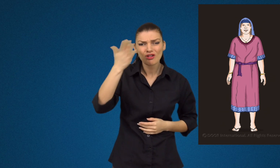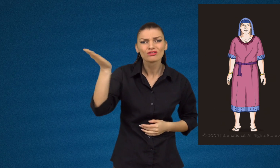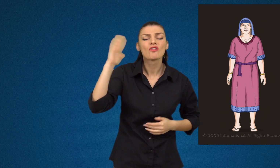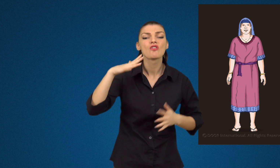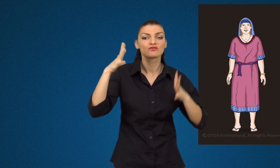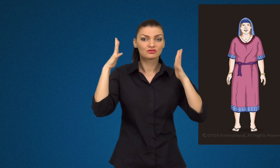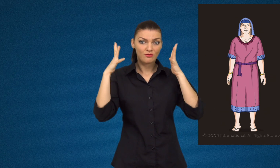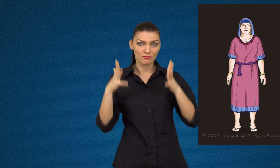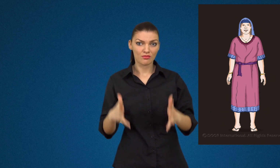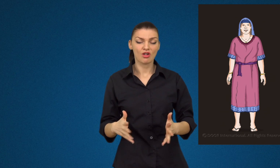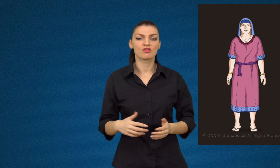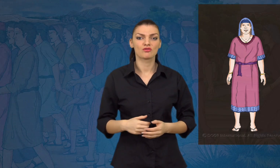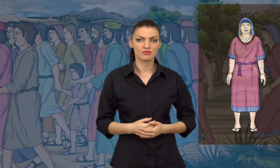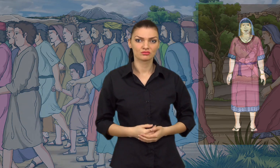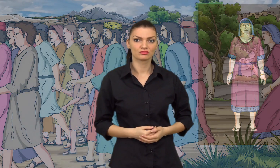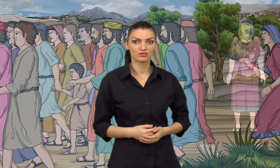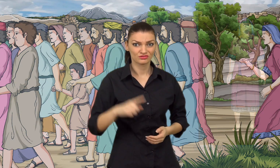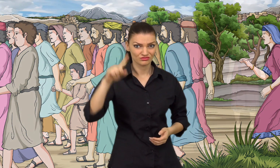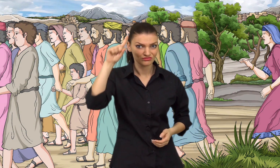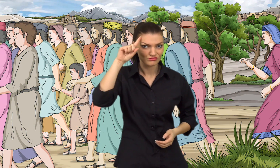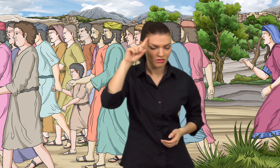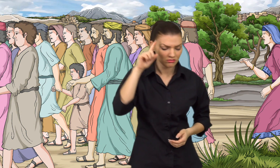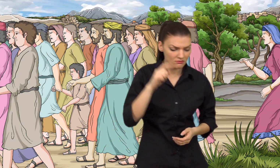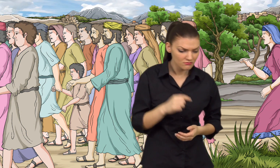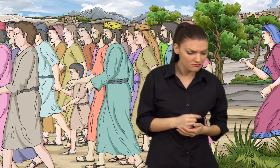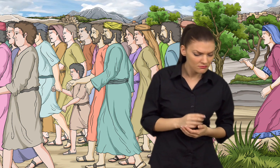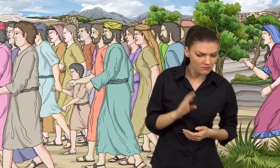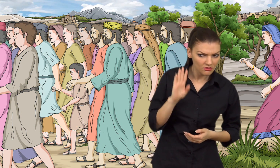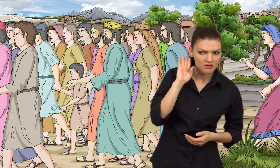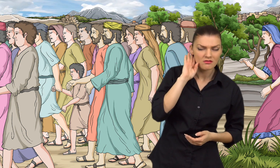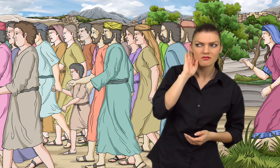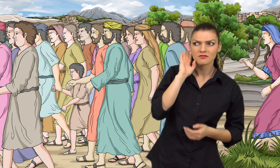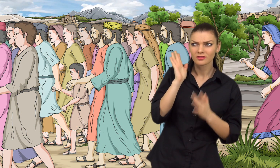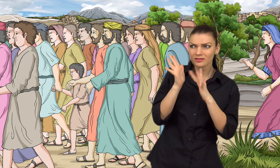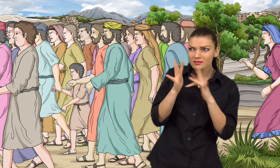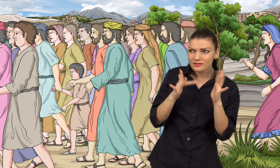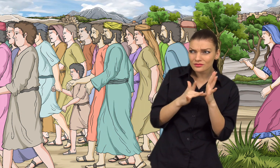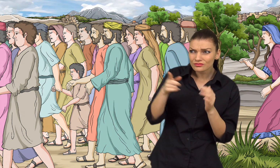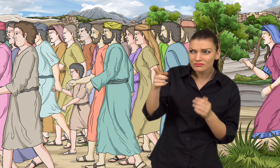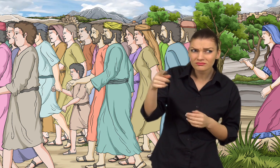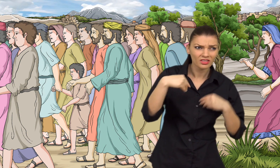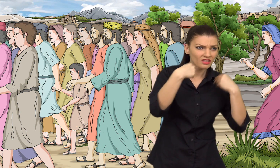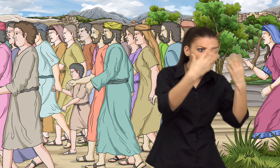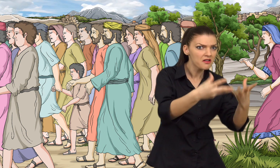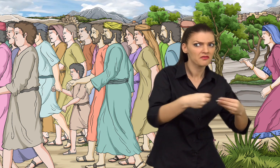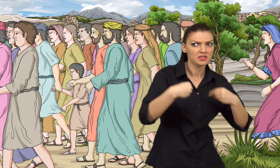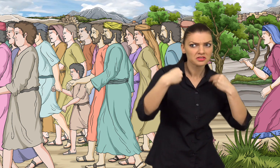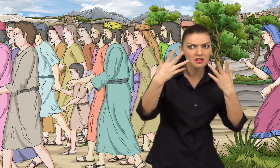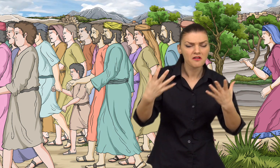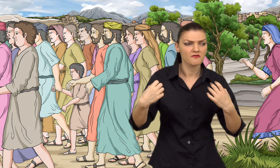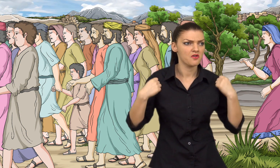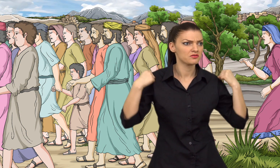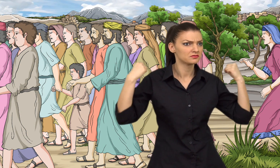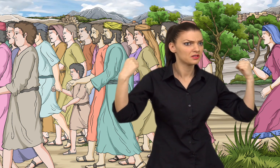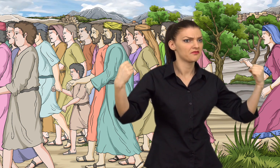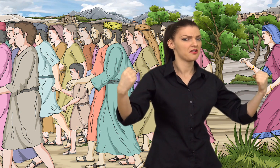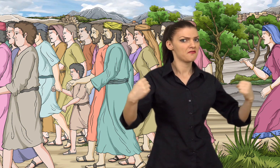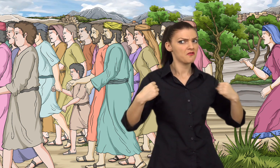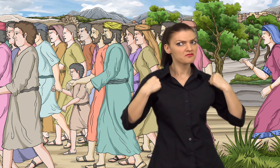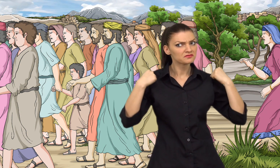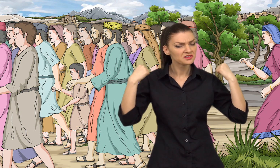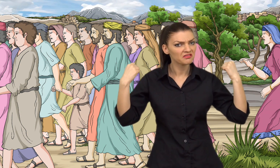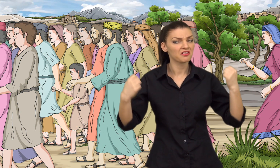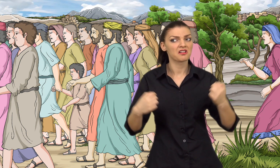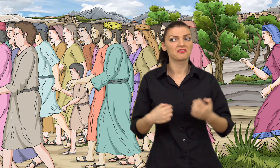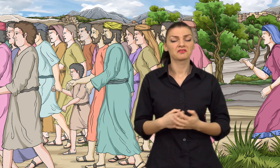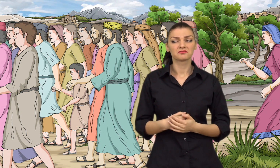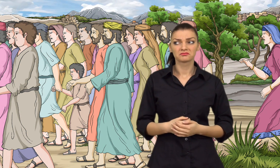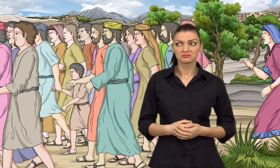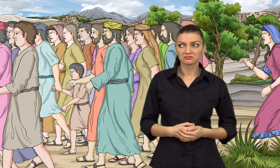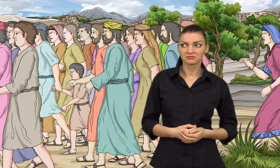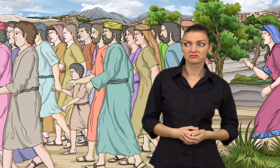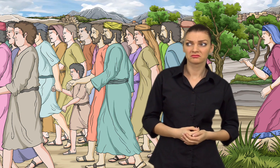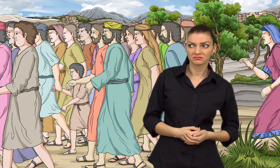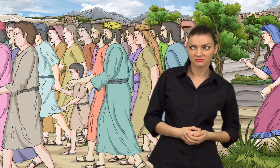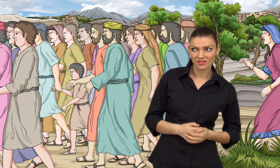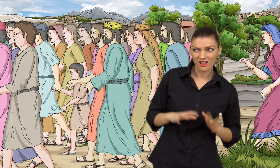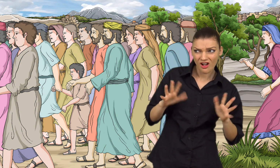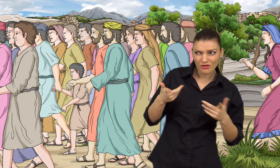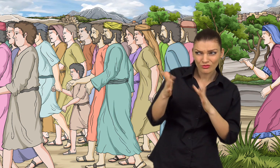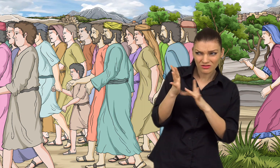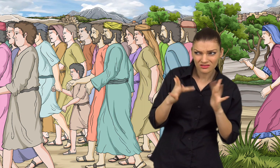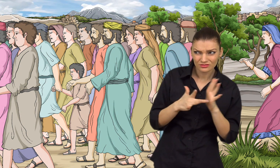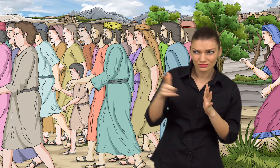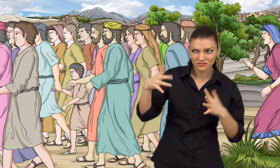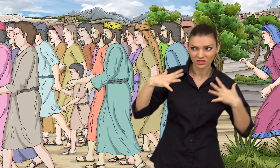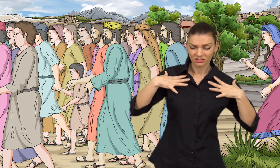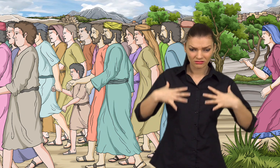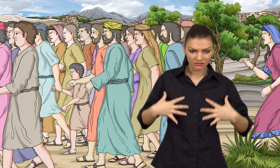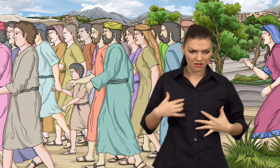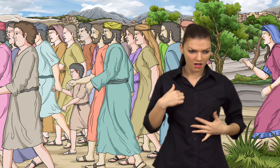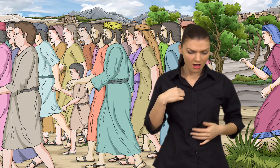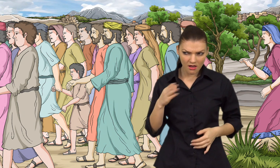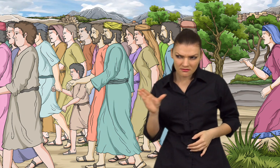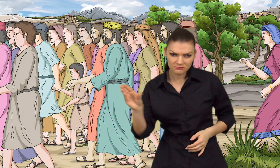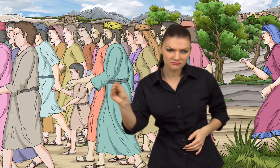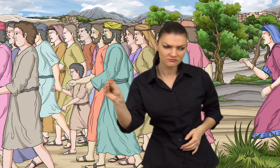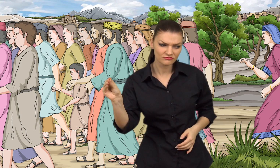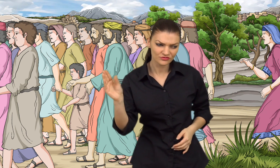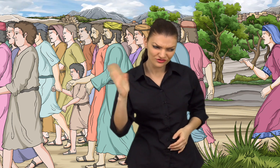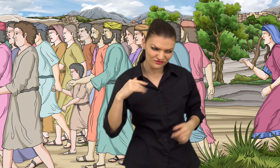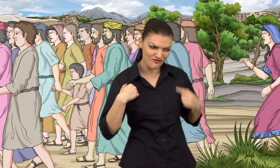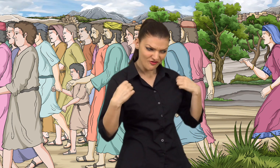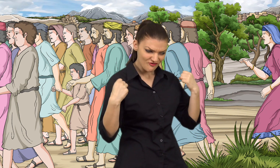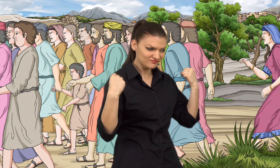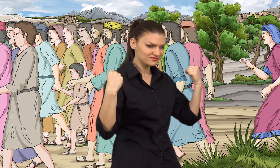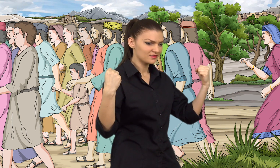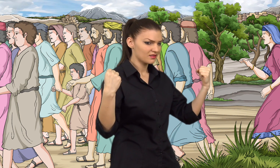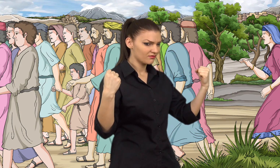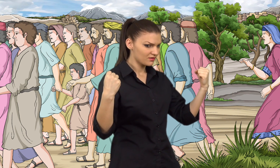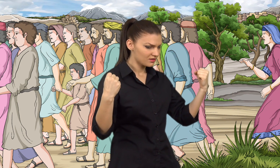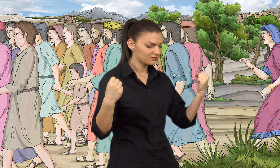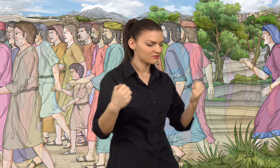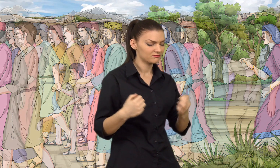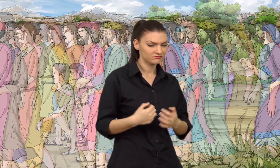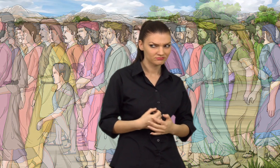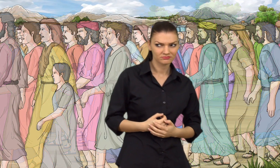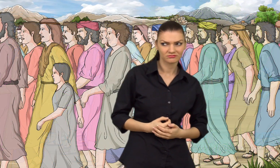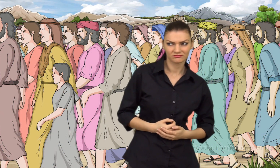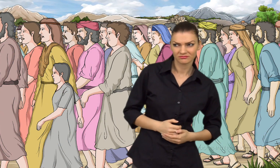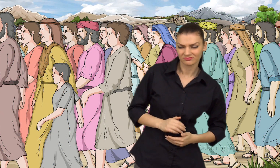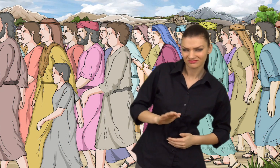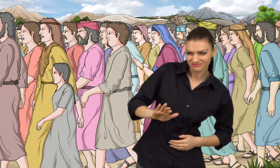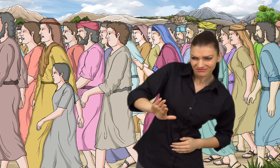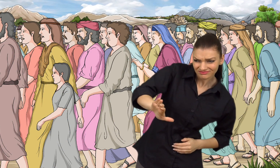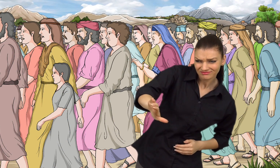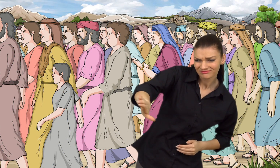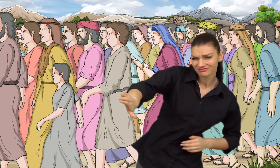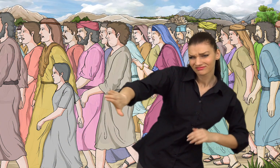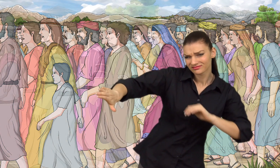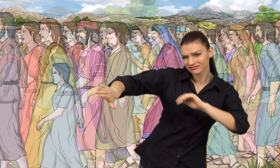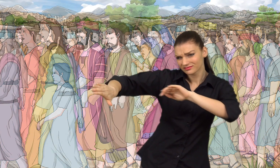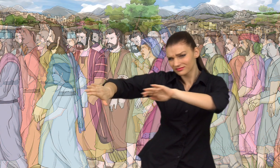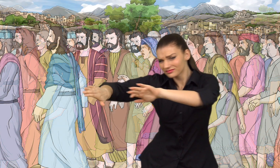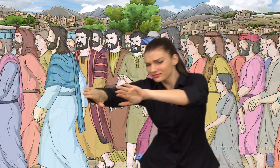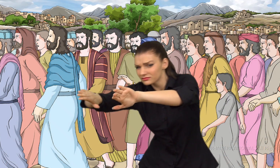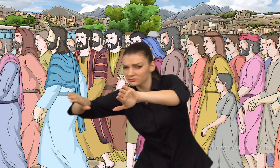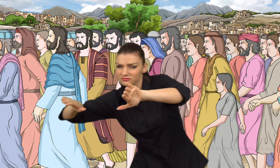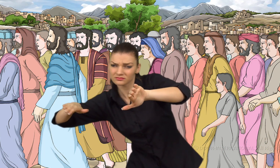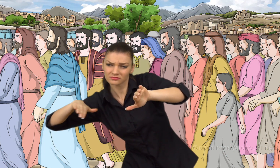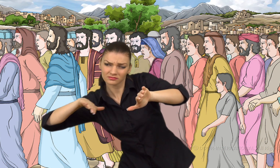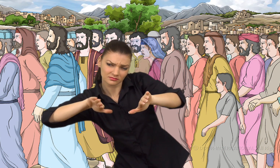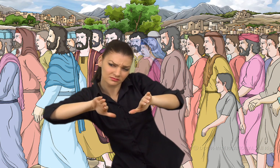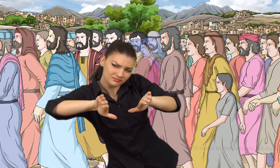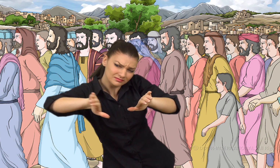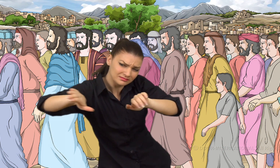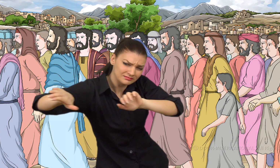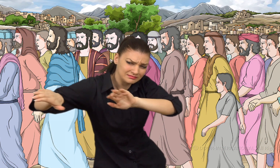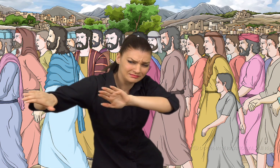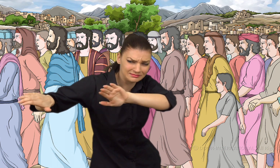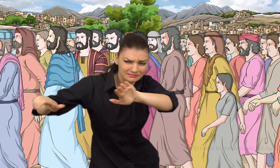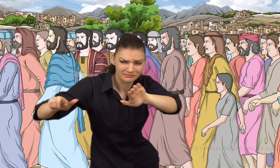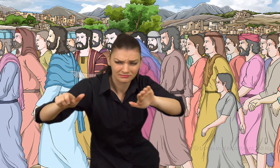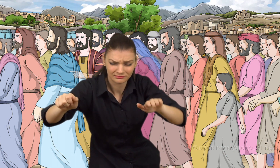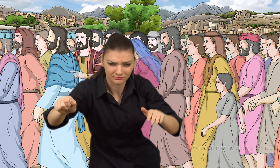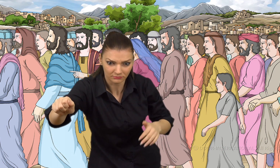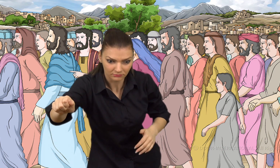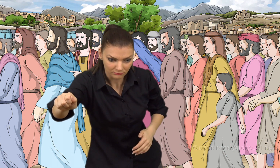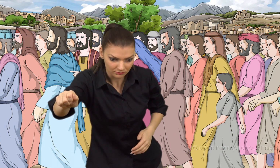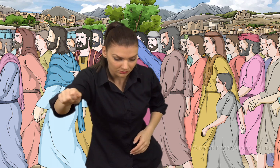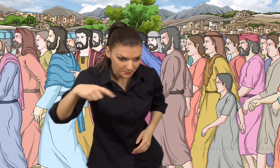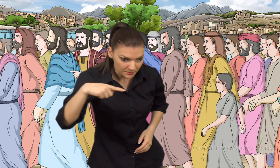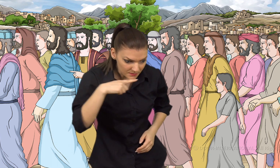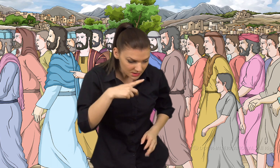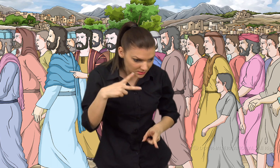When the woman heard about Jesus, she came up through the crowd behind Him and touched His cloak. For she kept saying, “If only I touch His garments, I will be healed.”